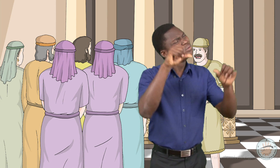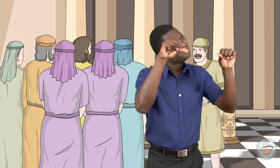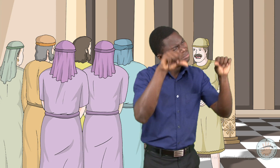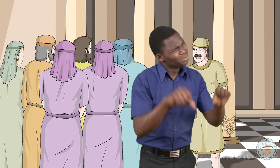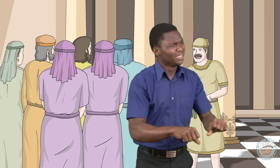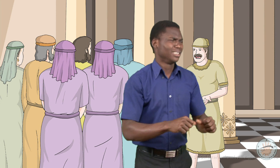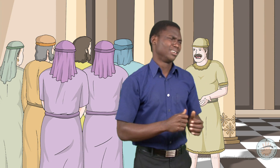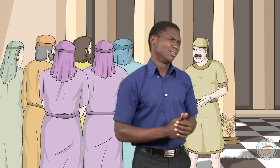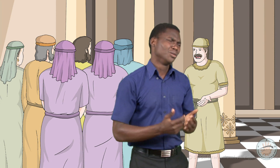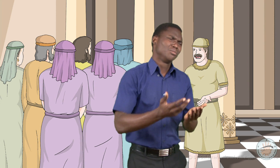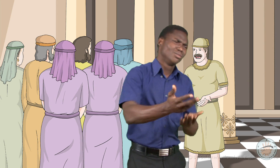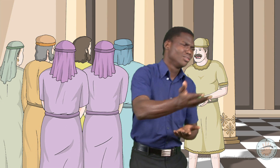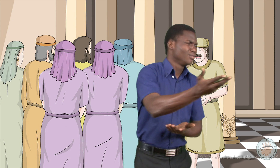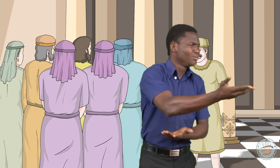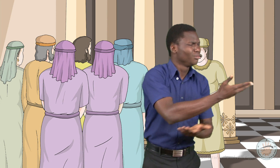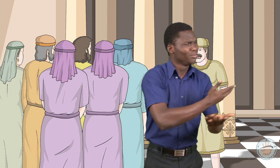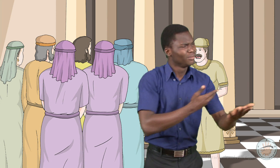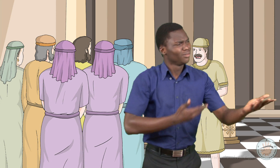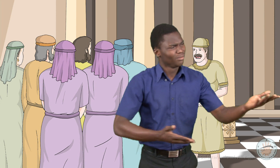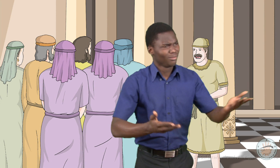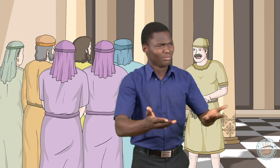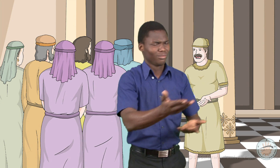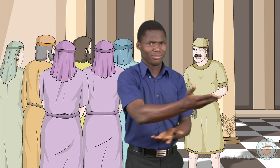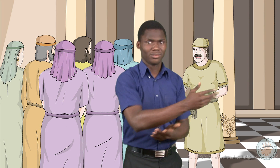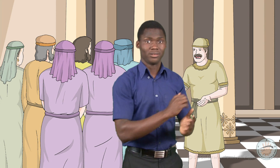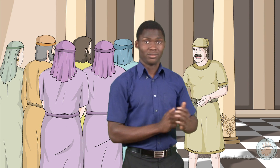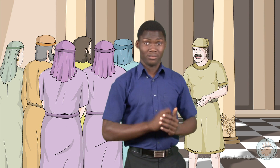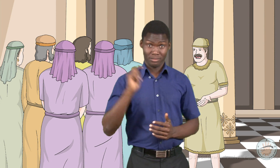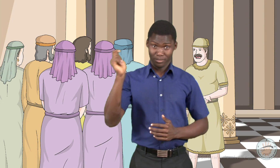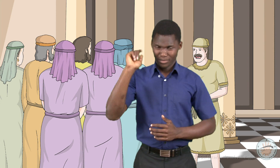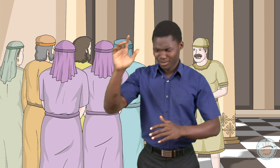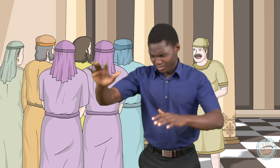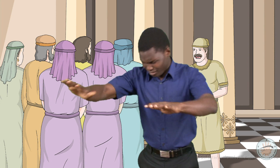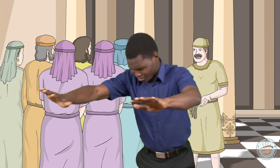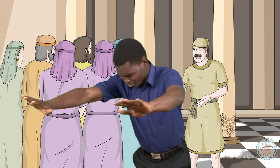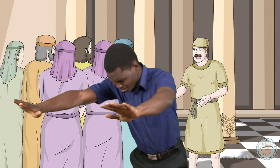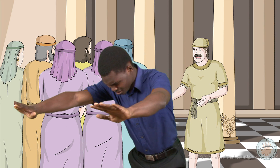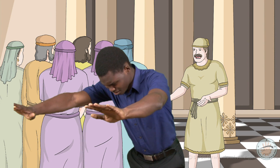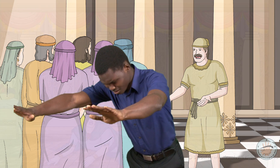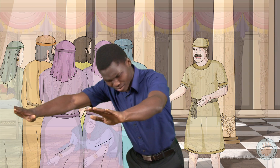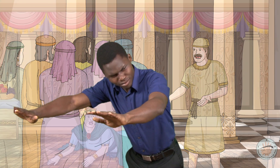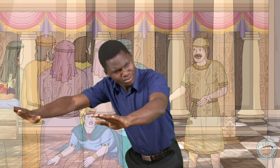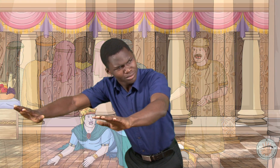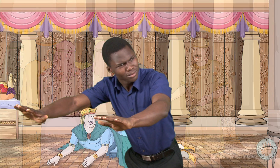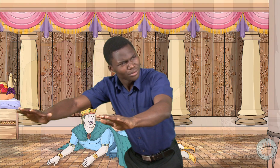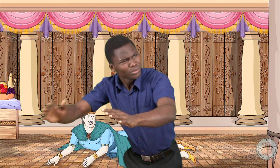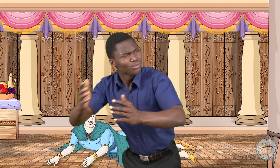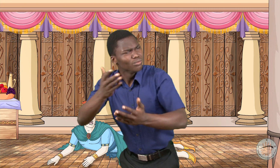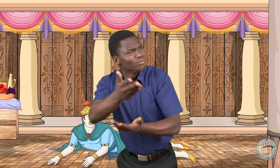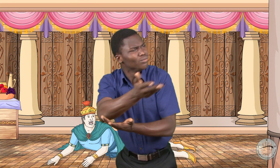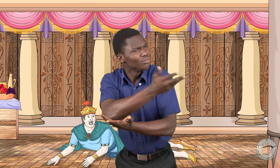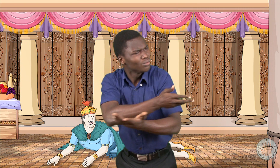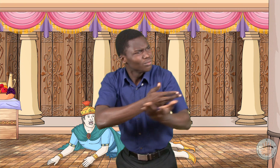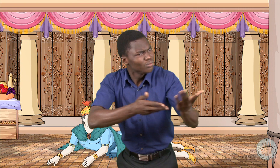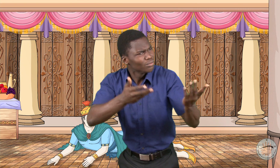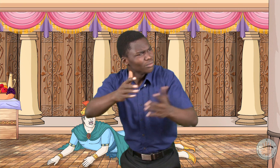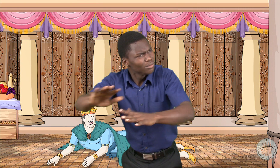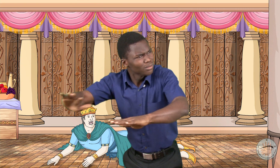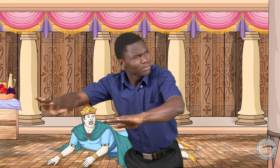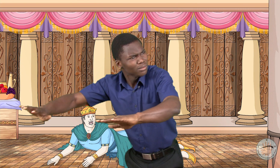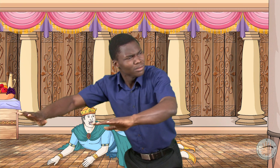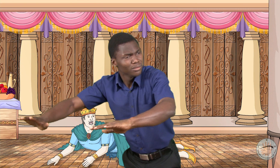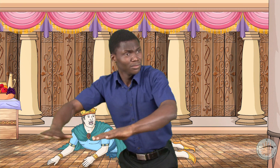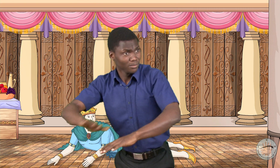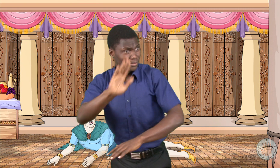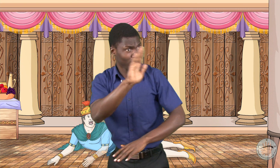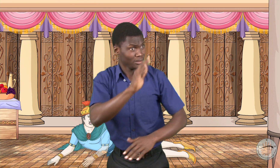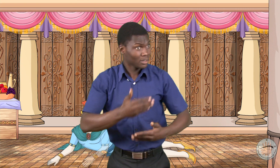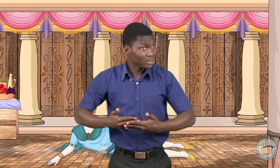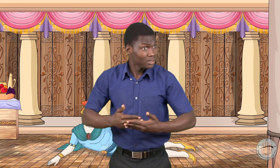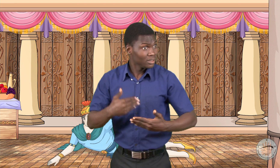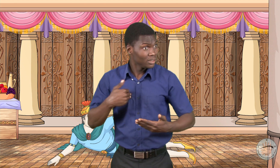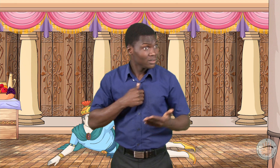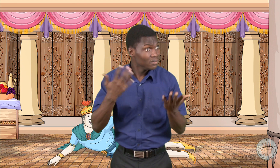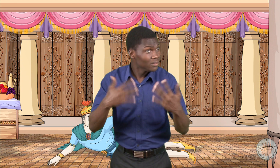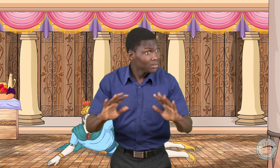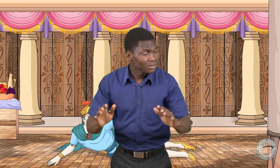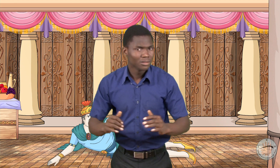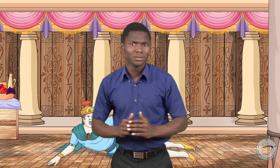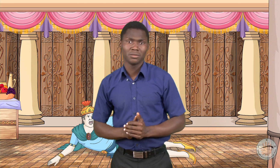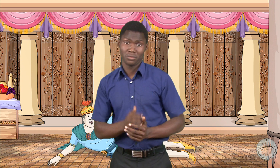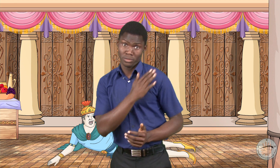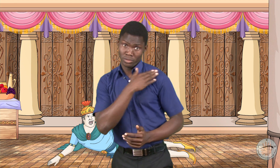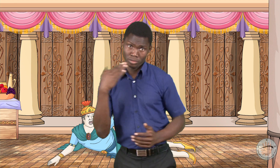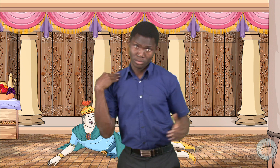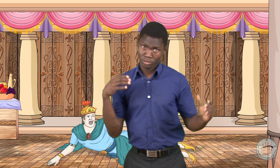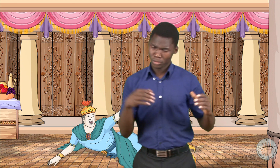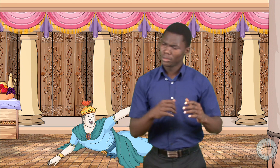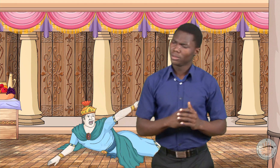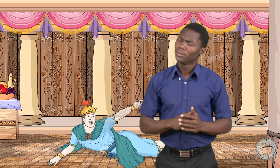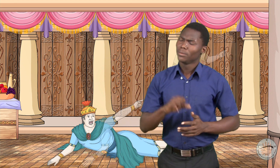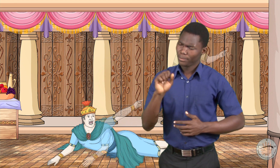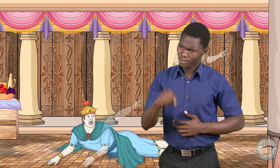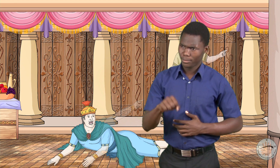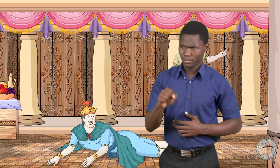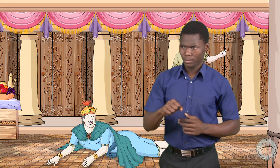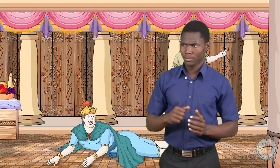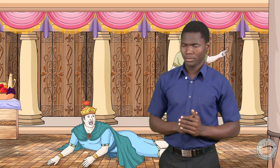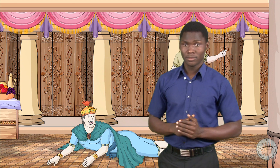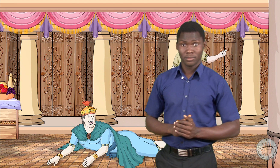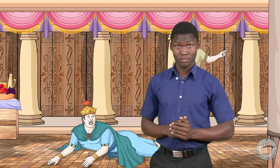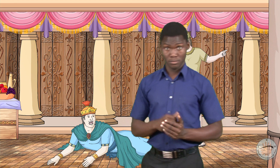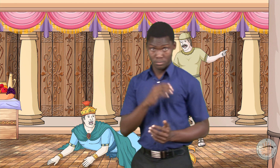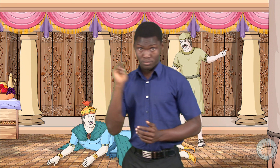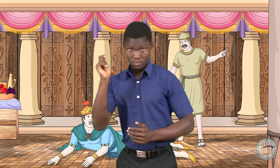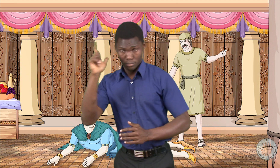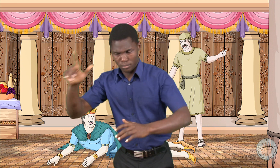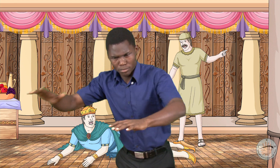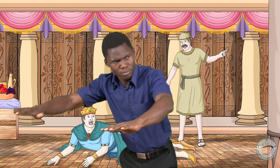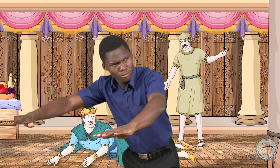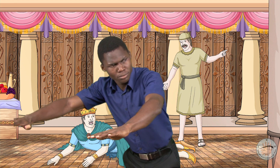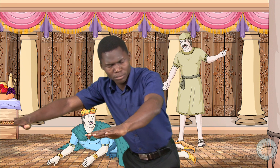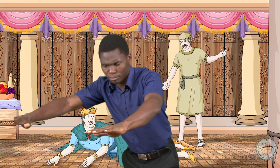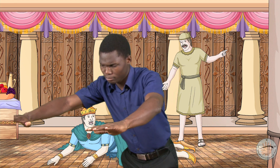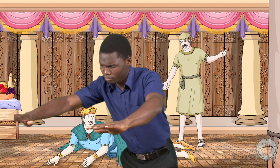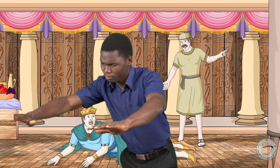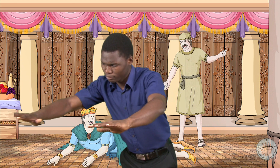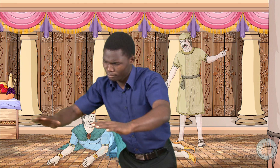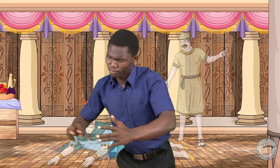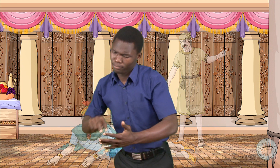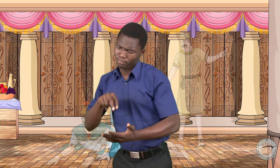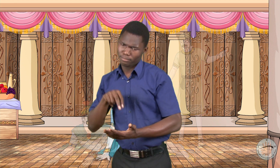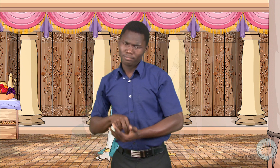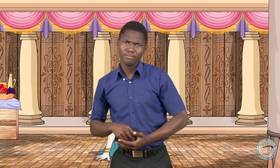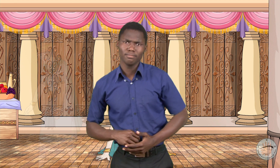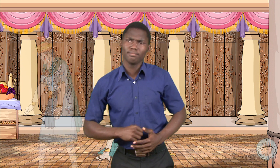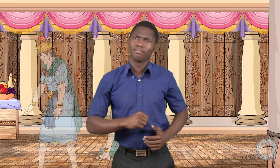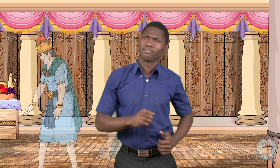So how can we tell him the child is dead? He may even harm himself.”